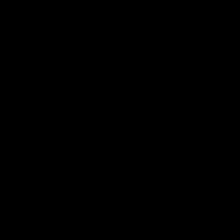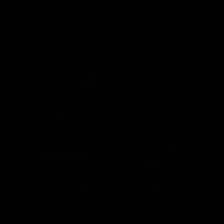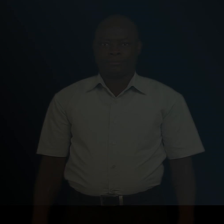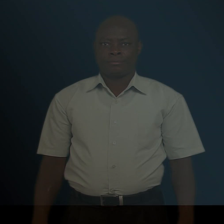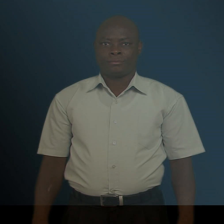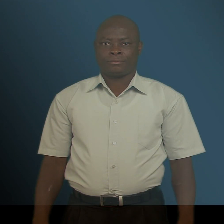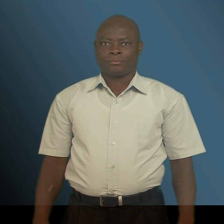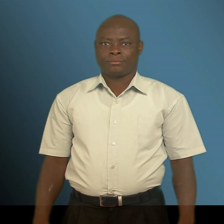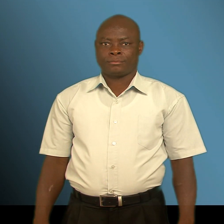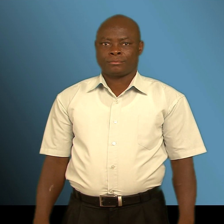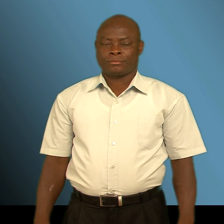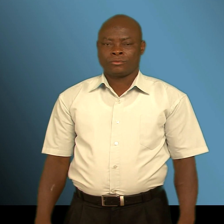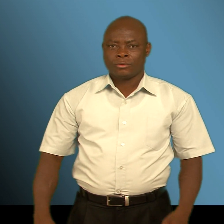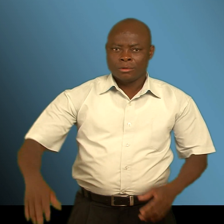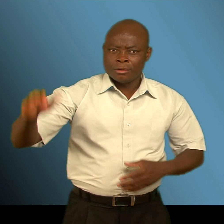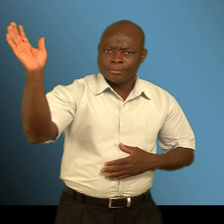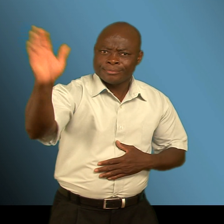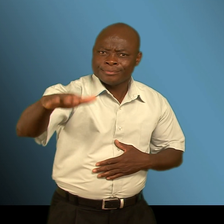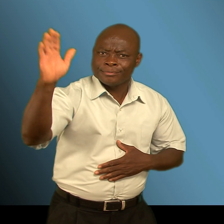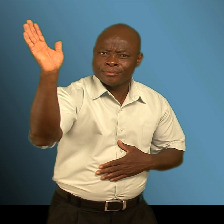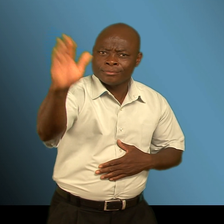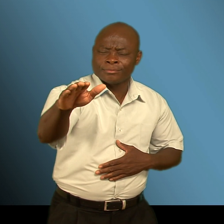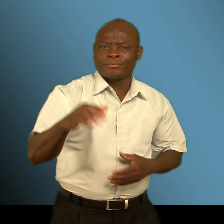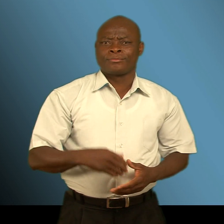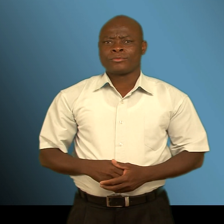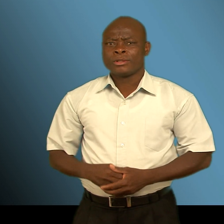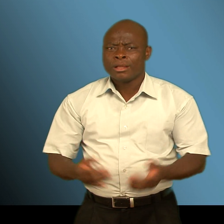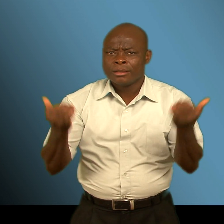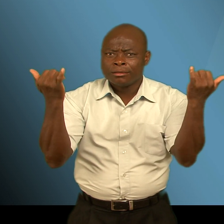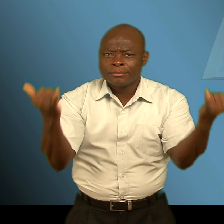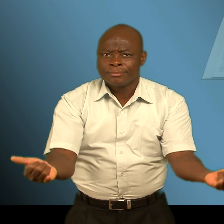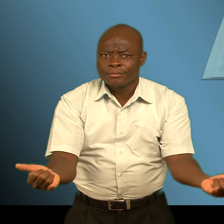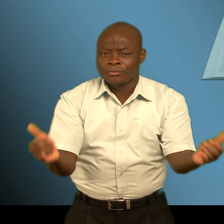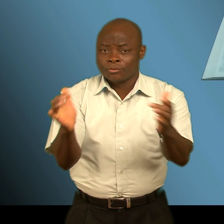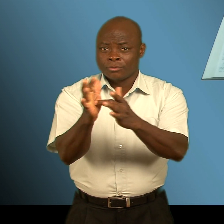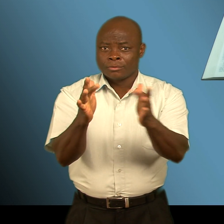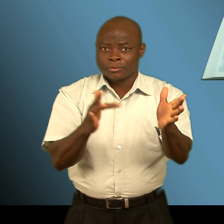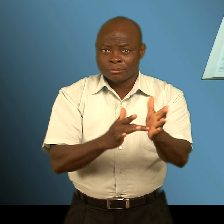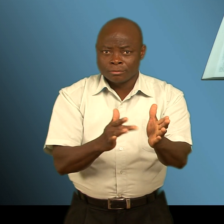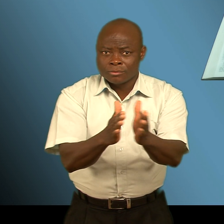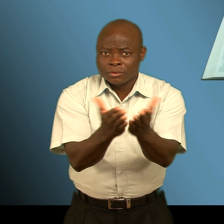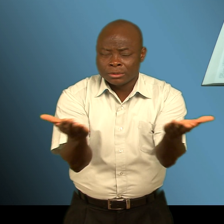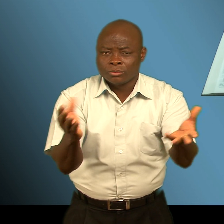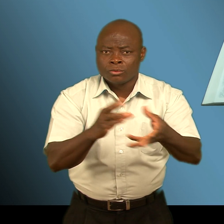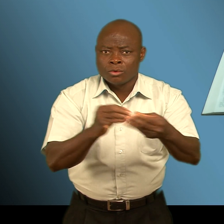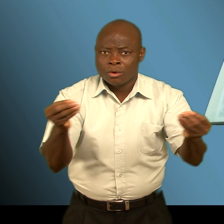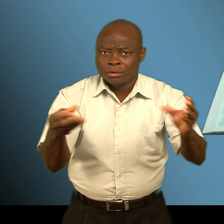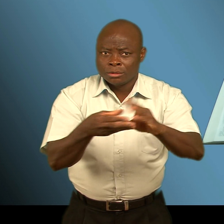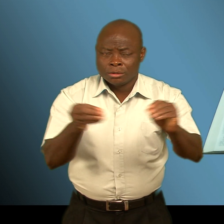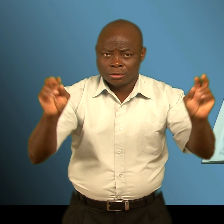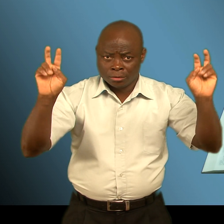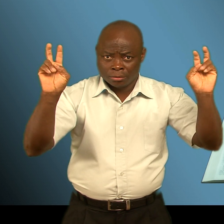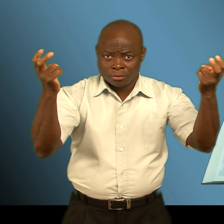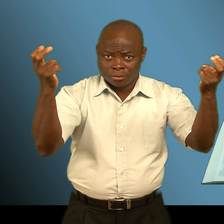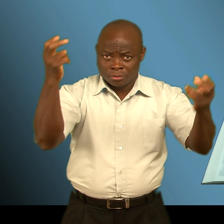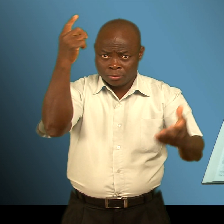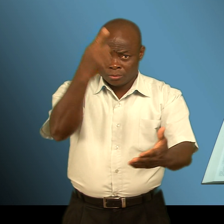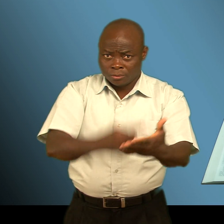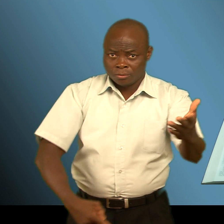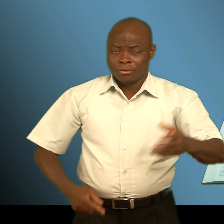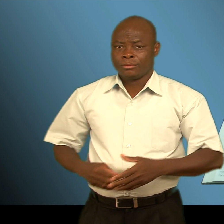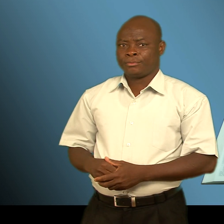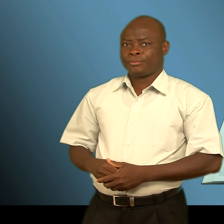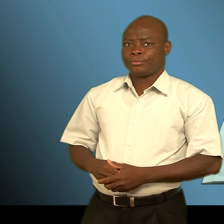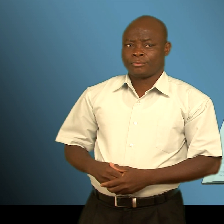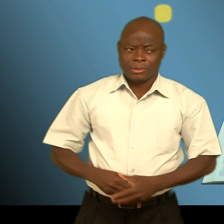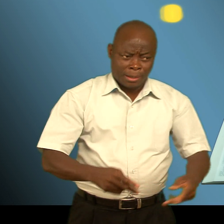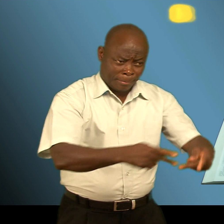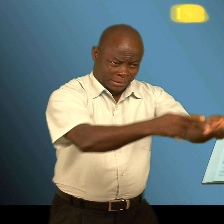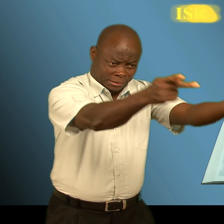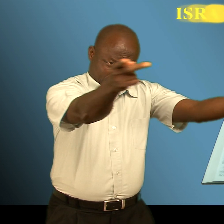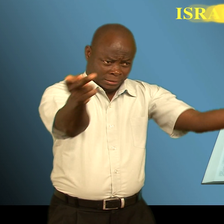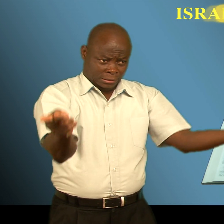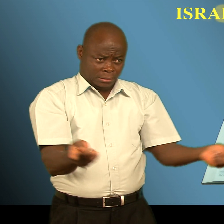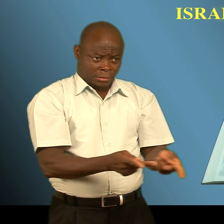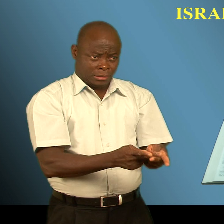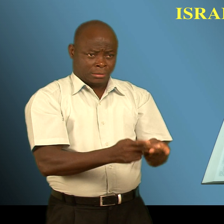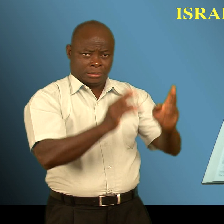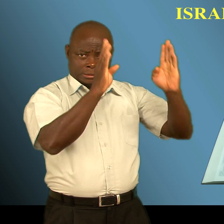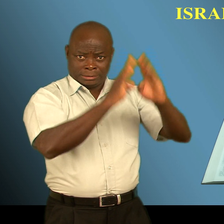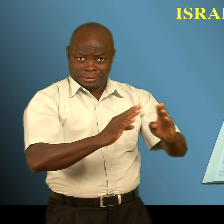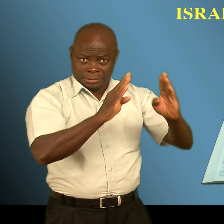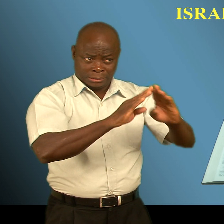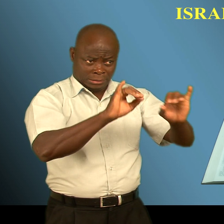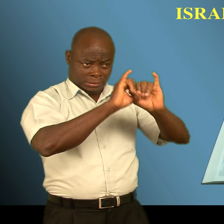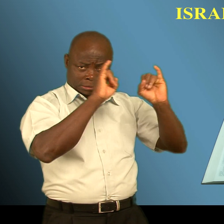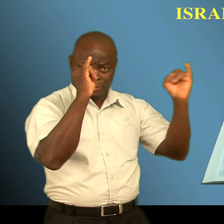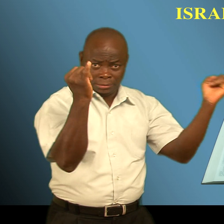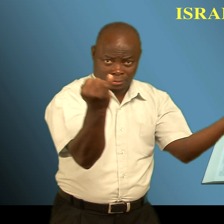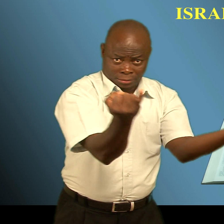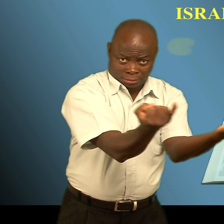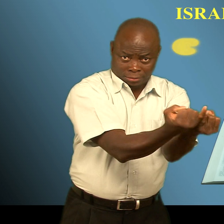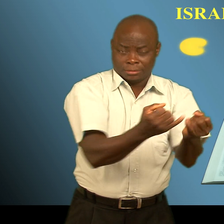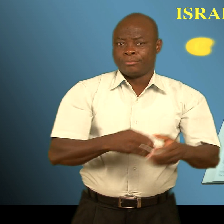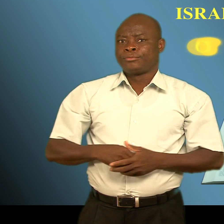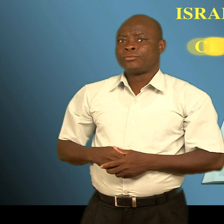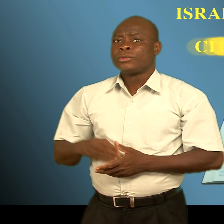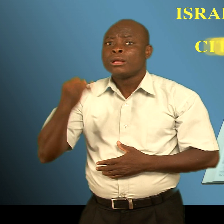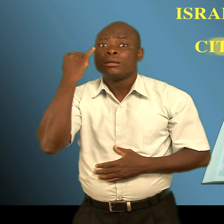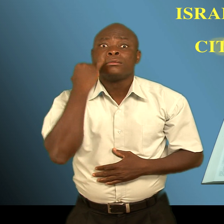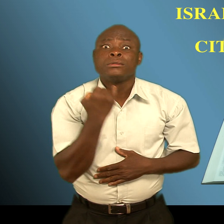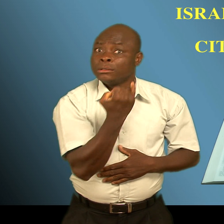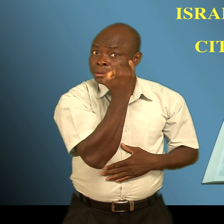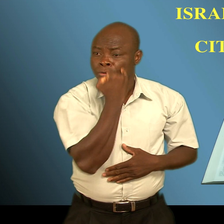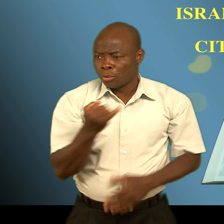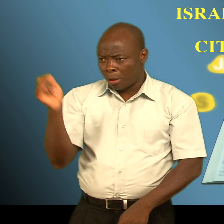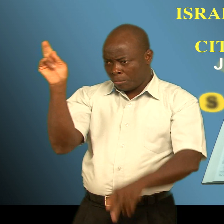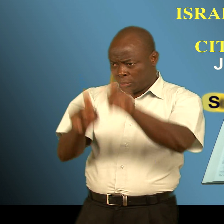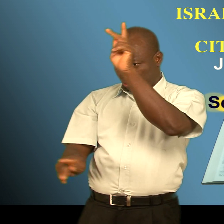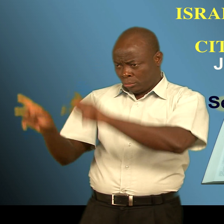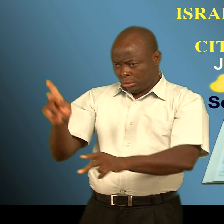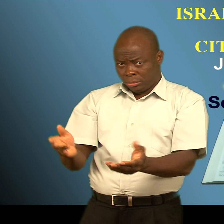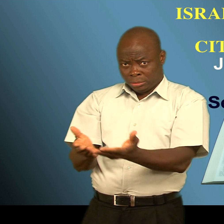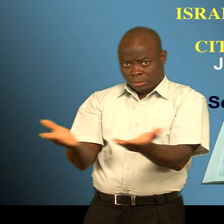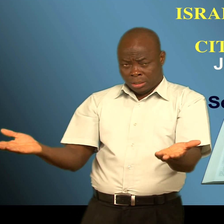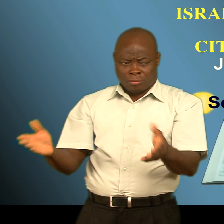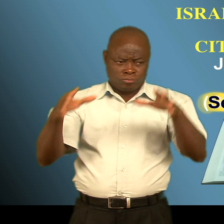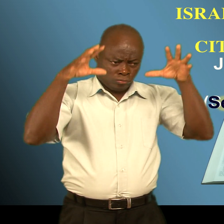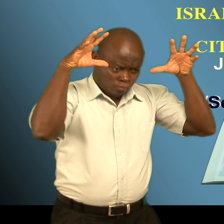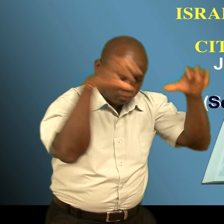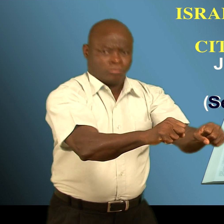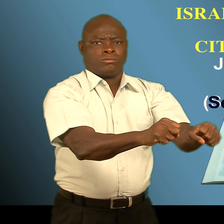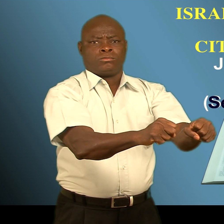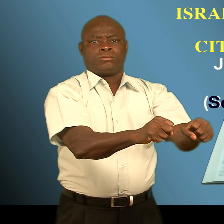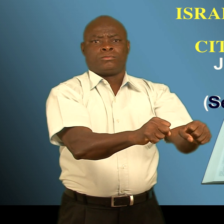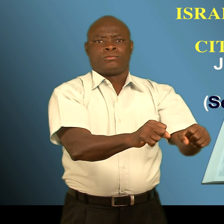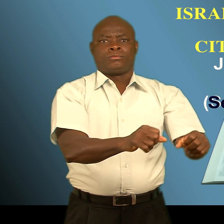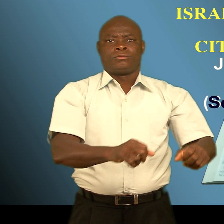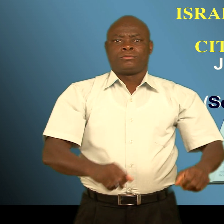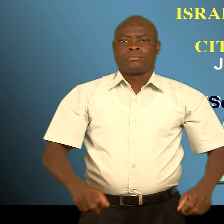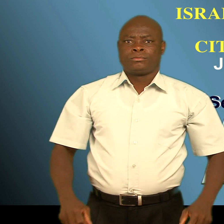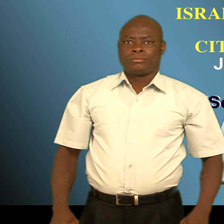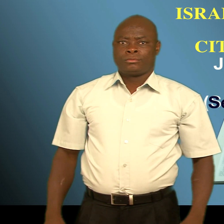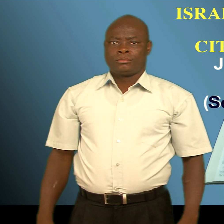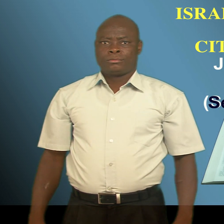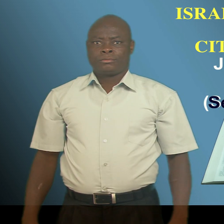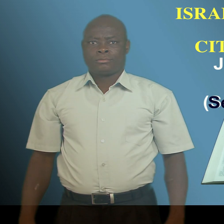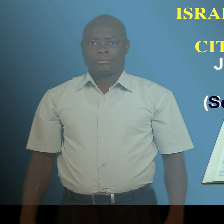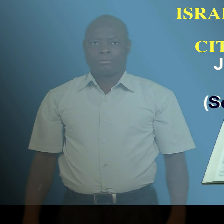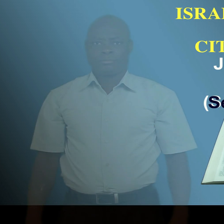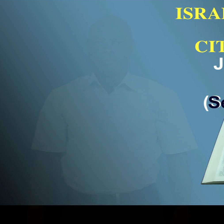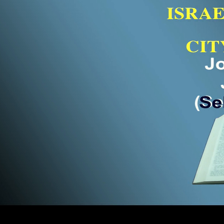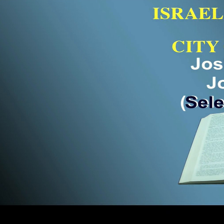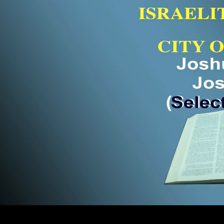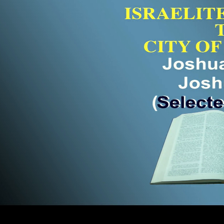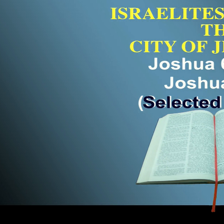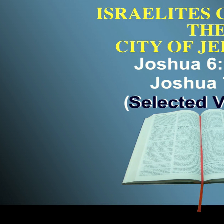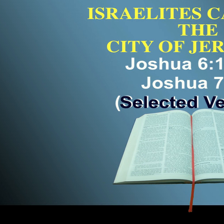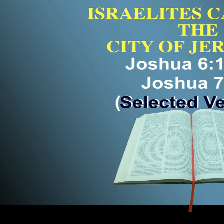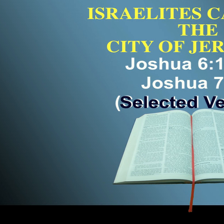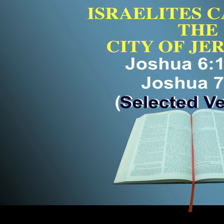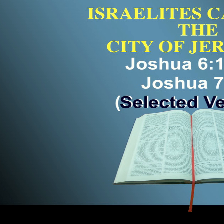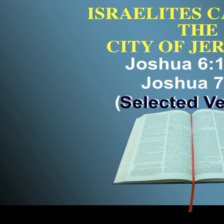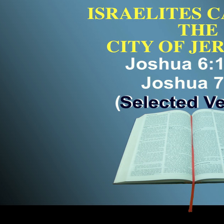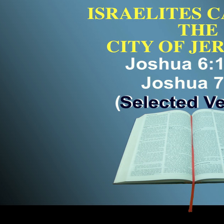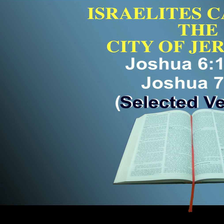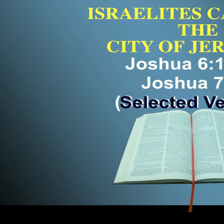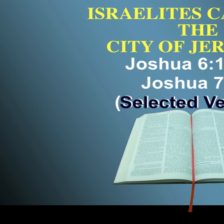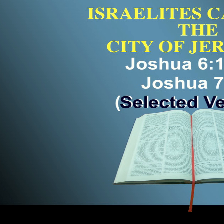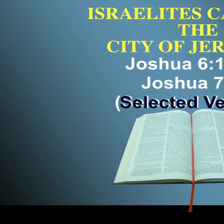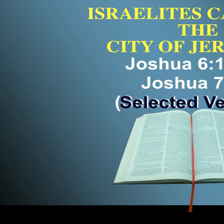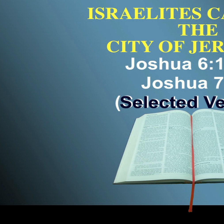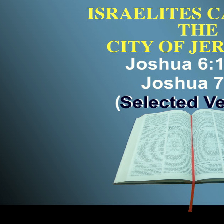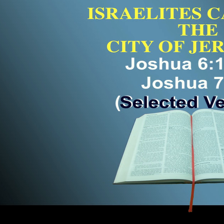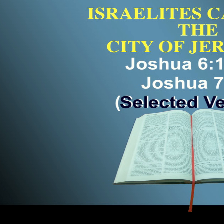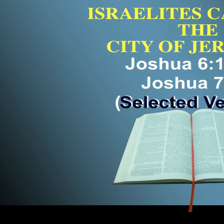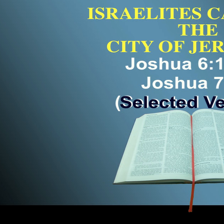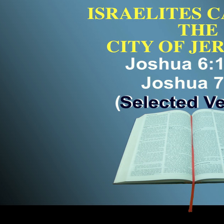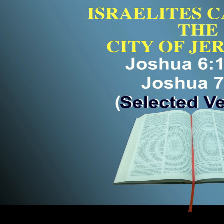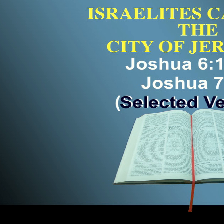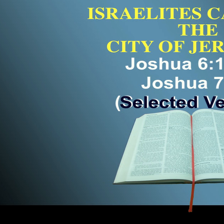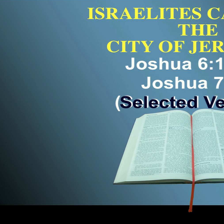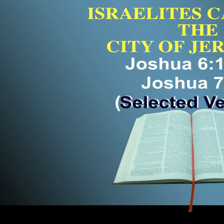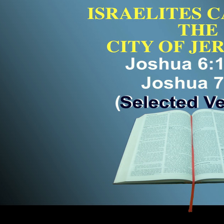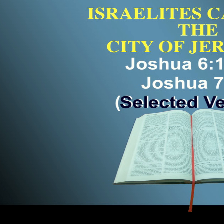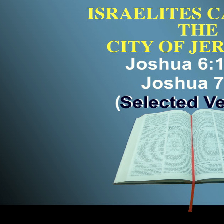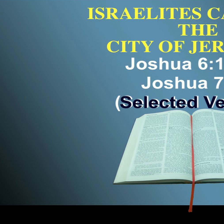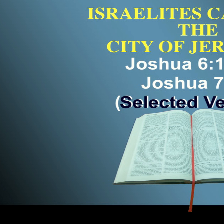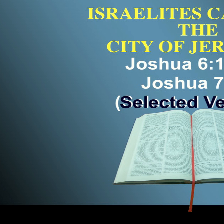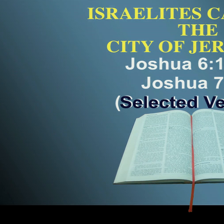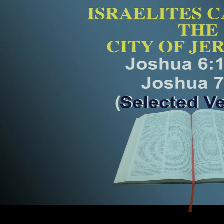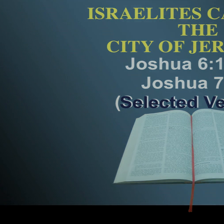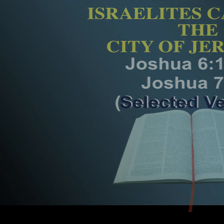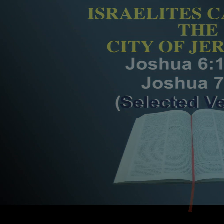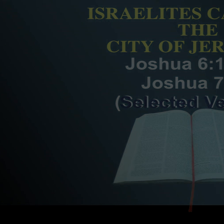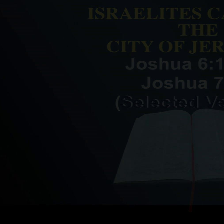Israelites capture the city of Jericho